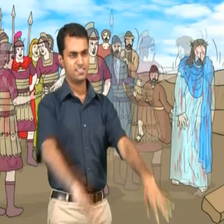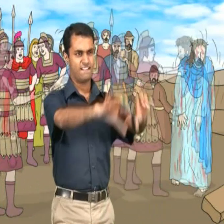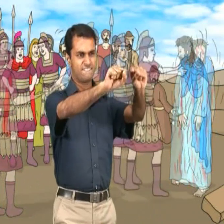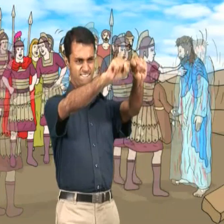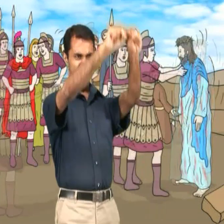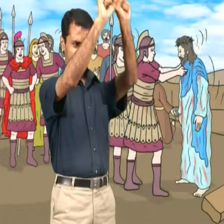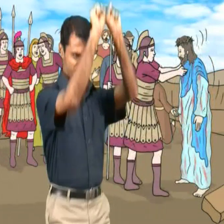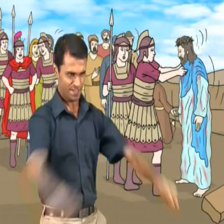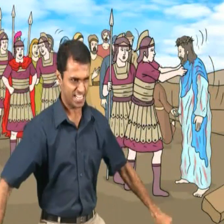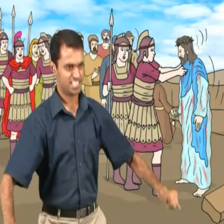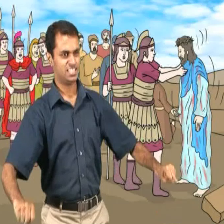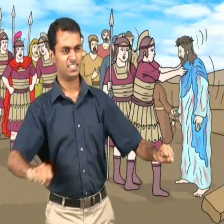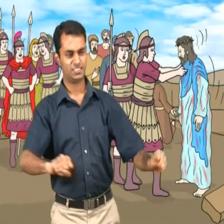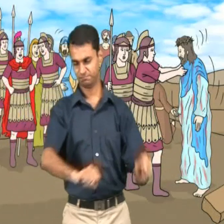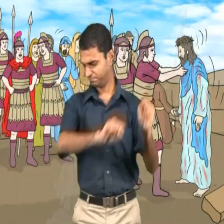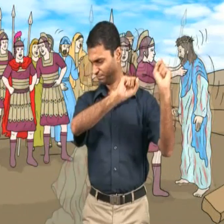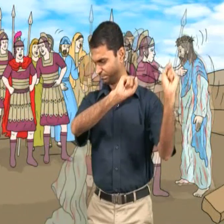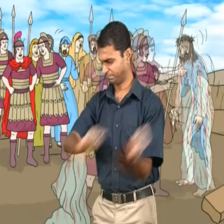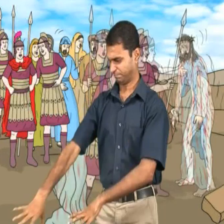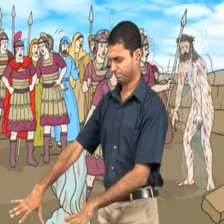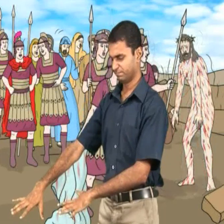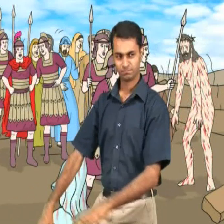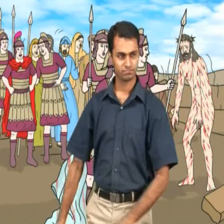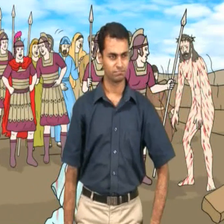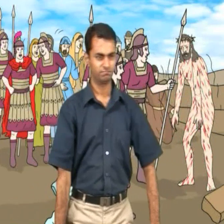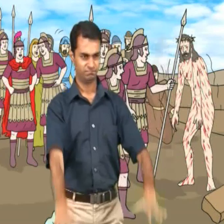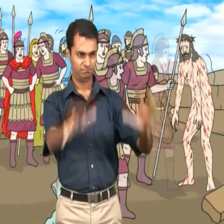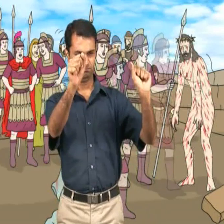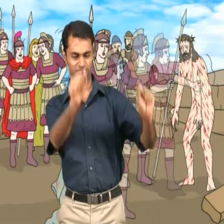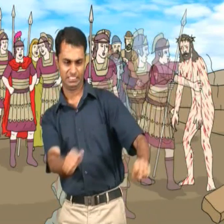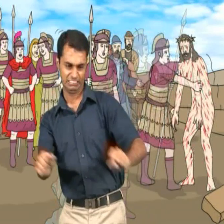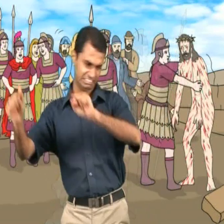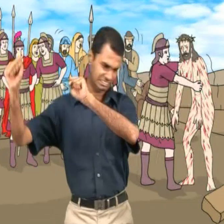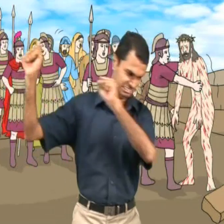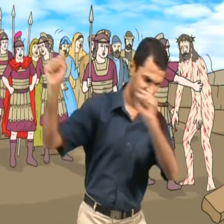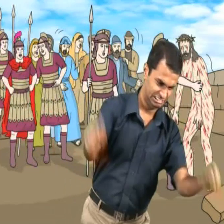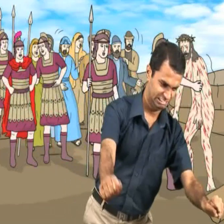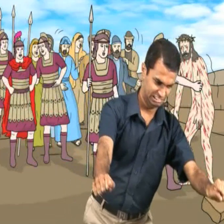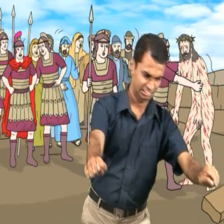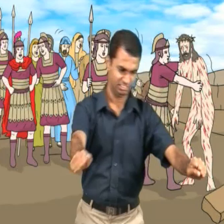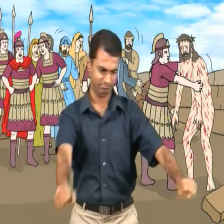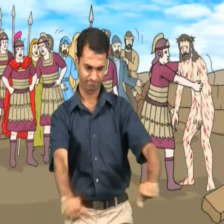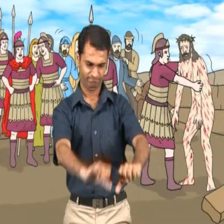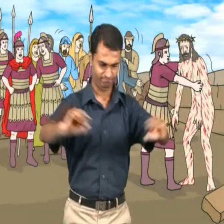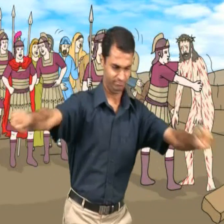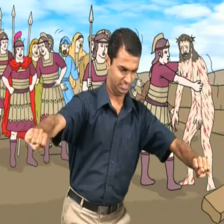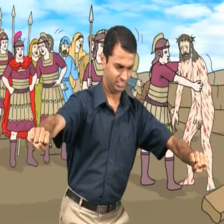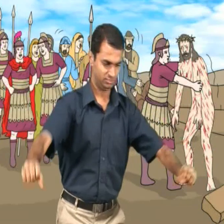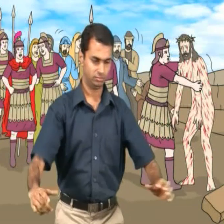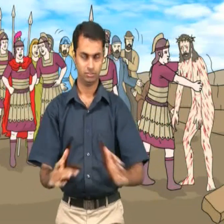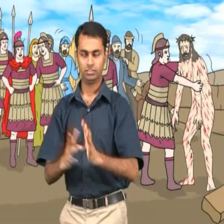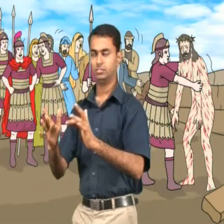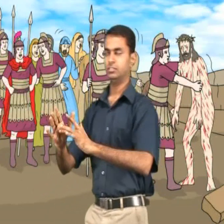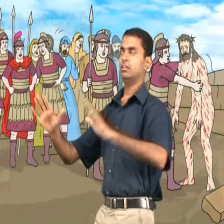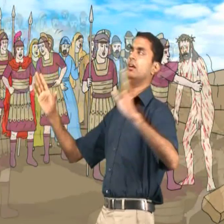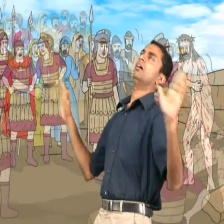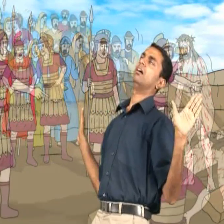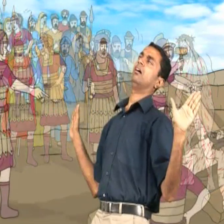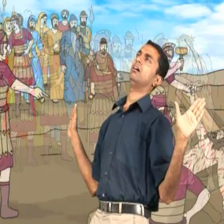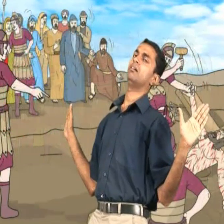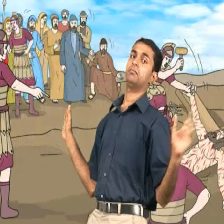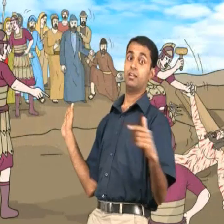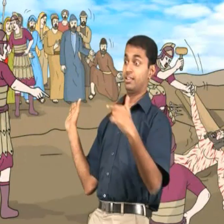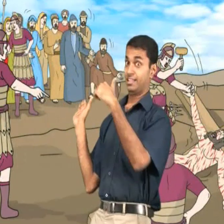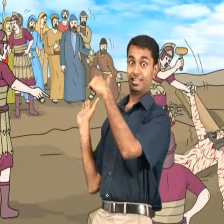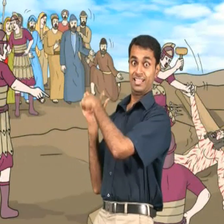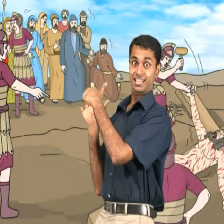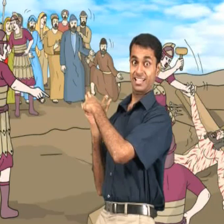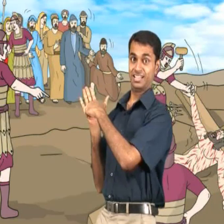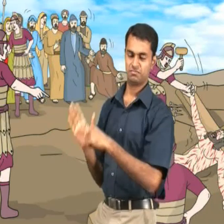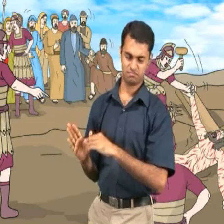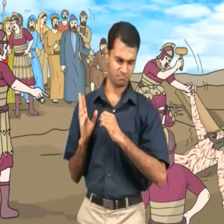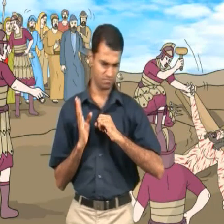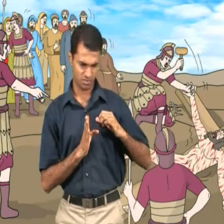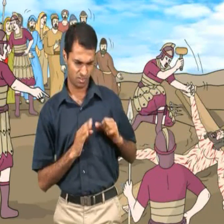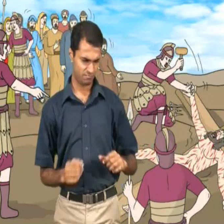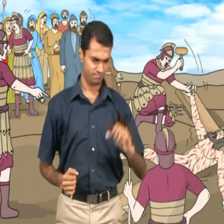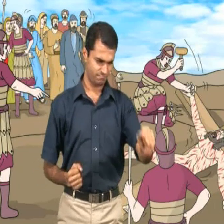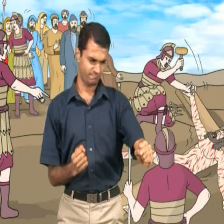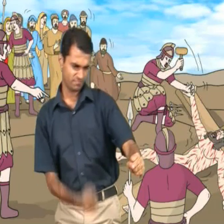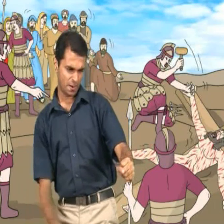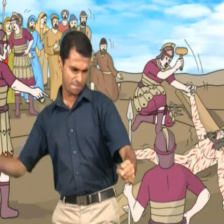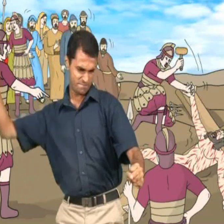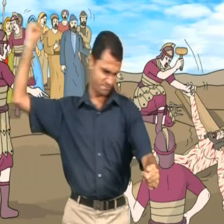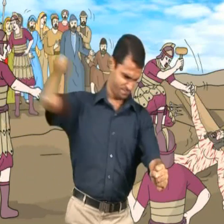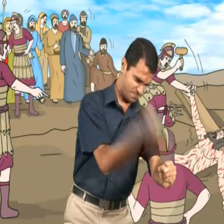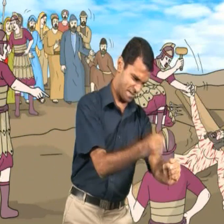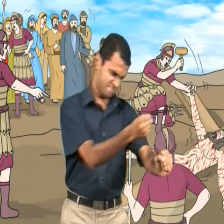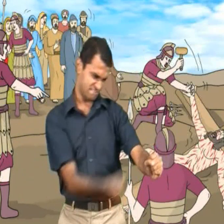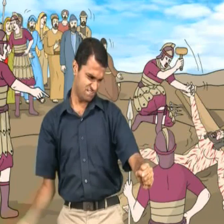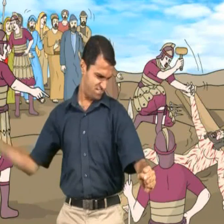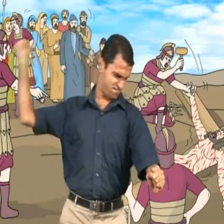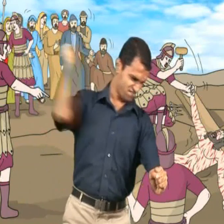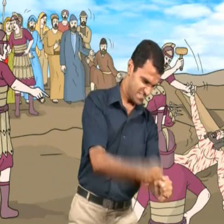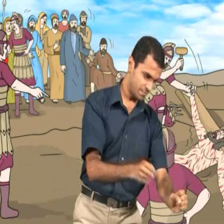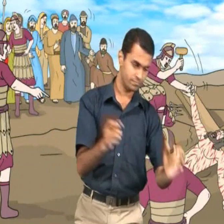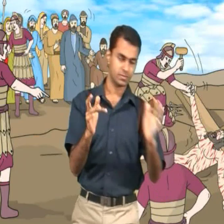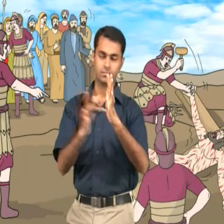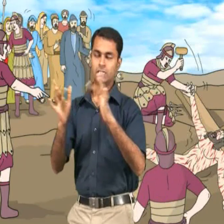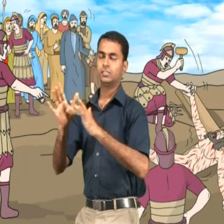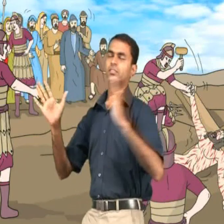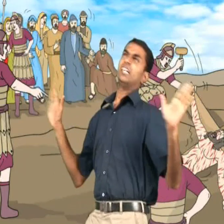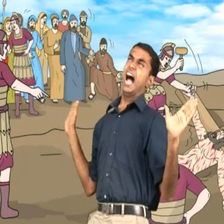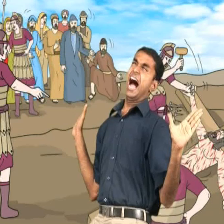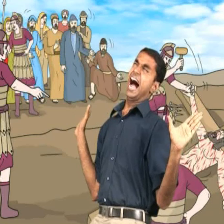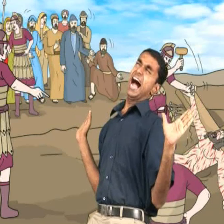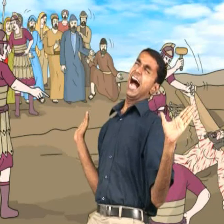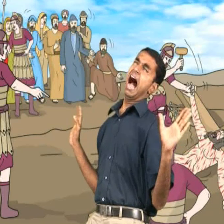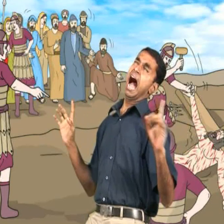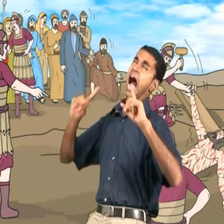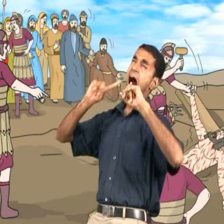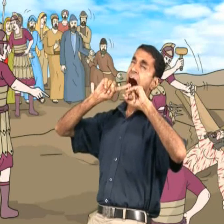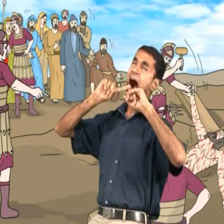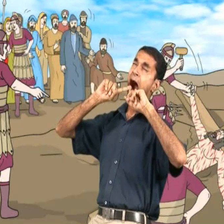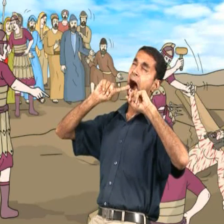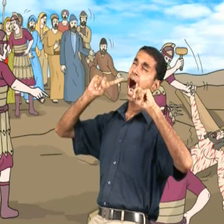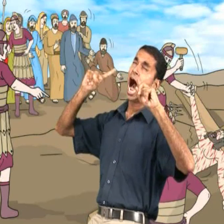but after tasting it, He refused to drink it.